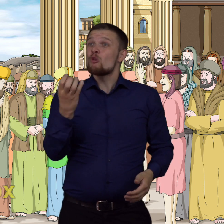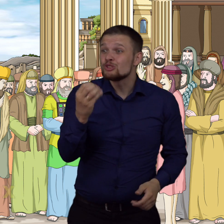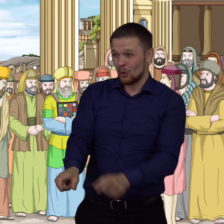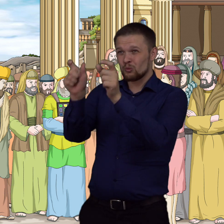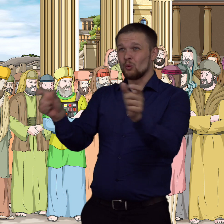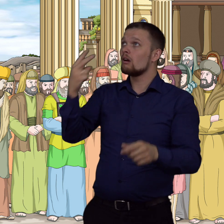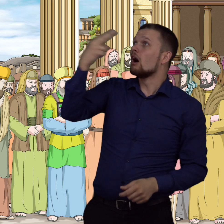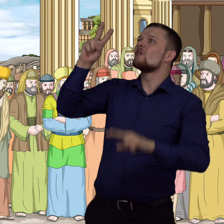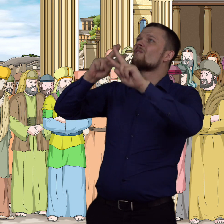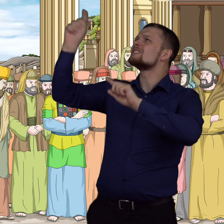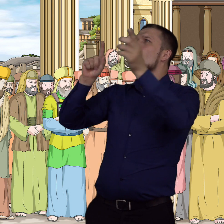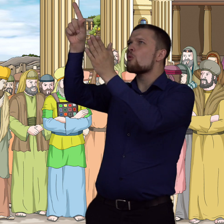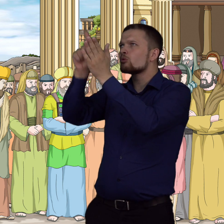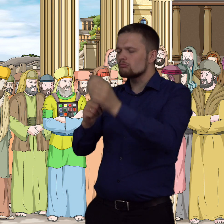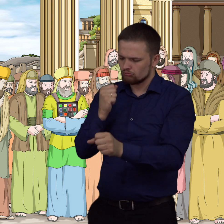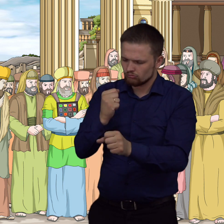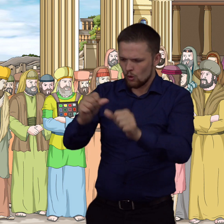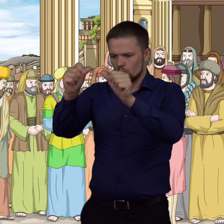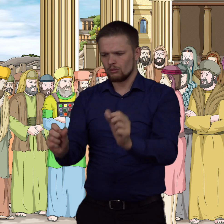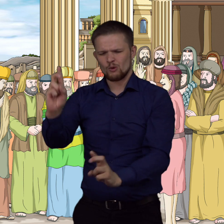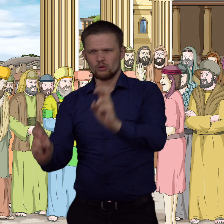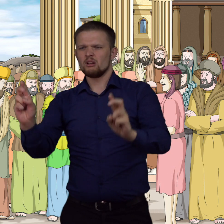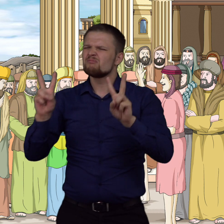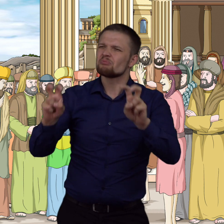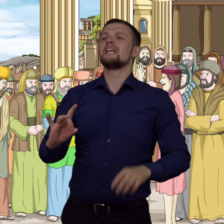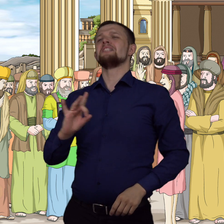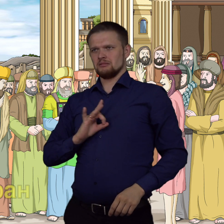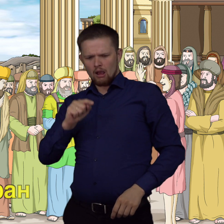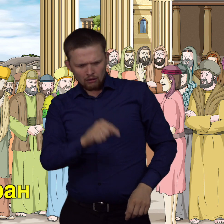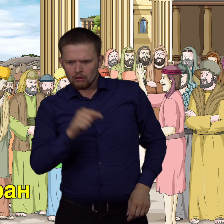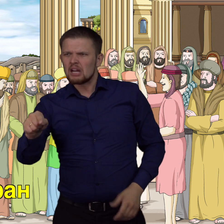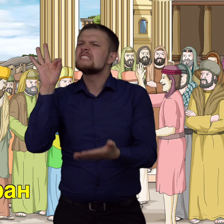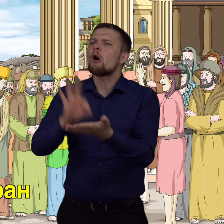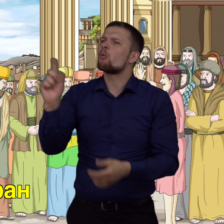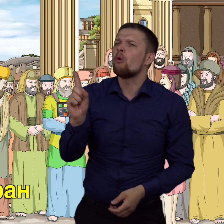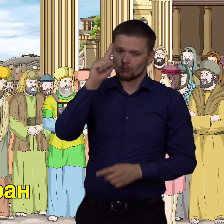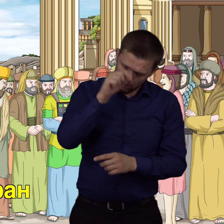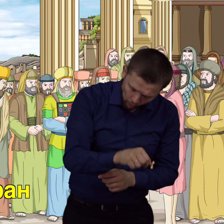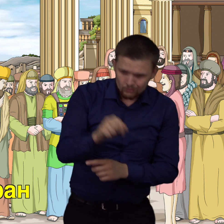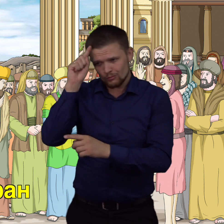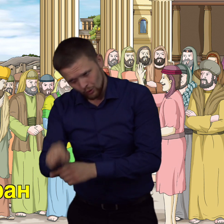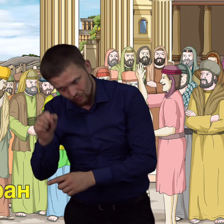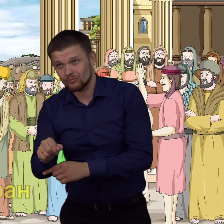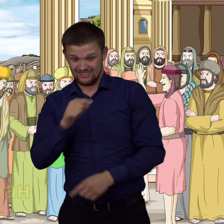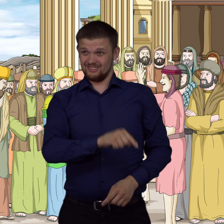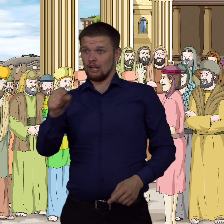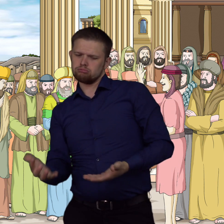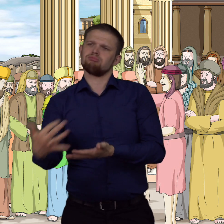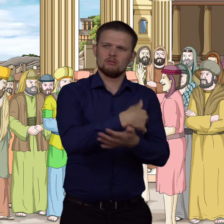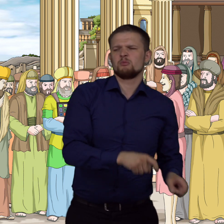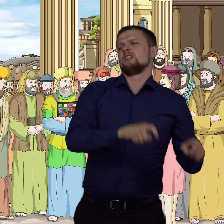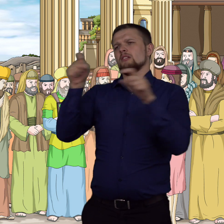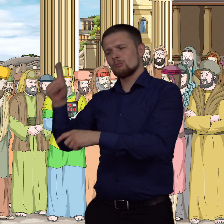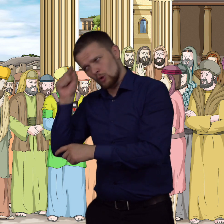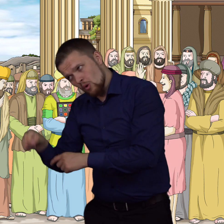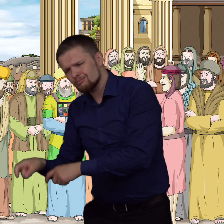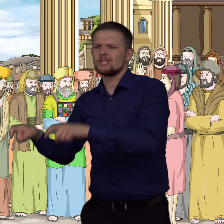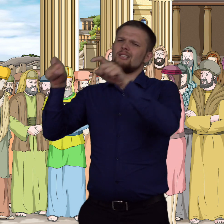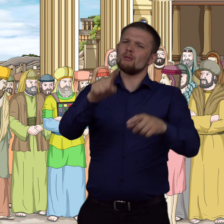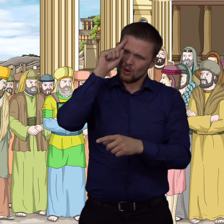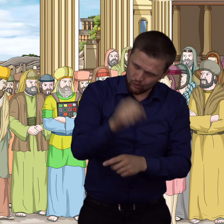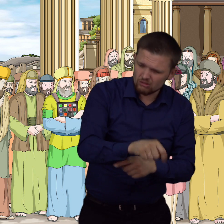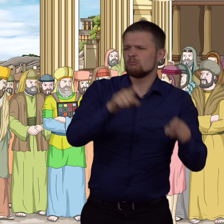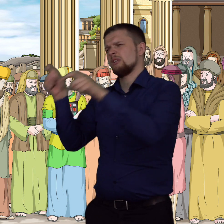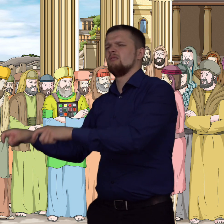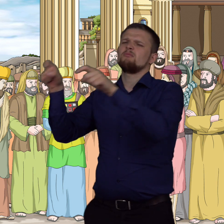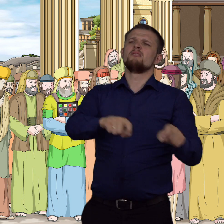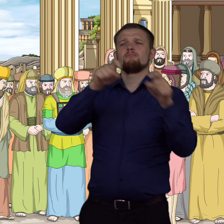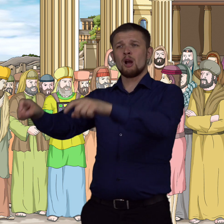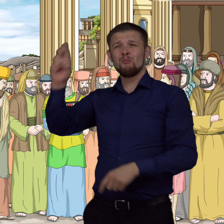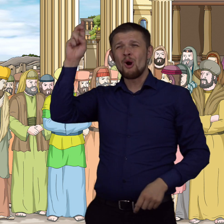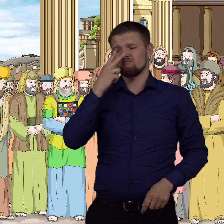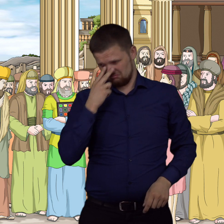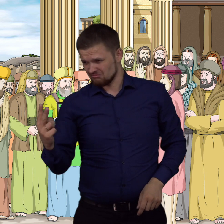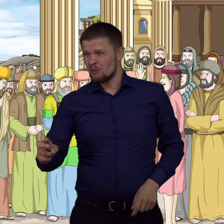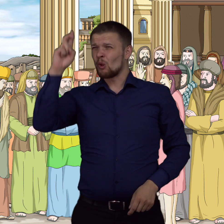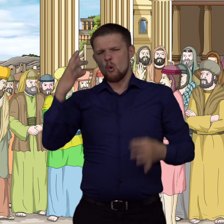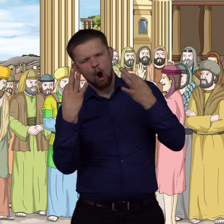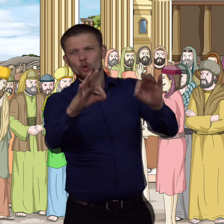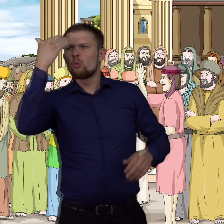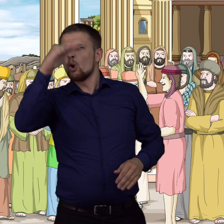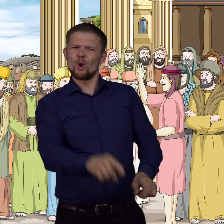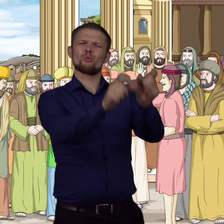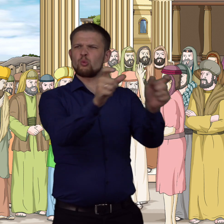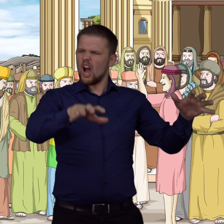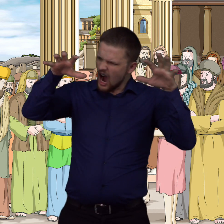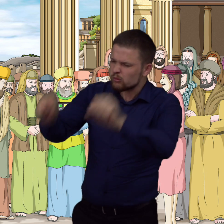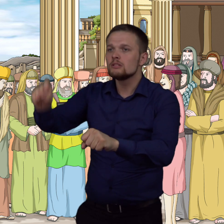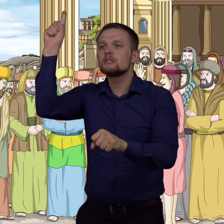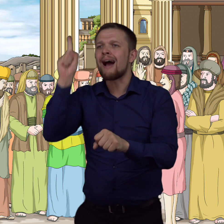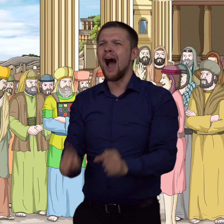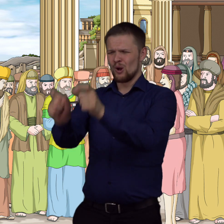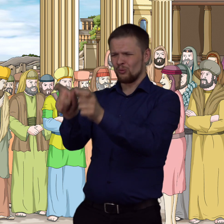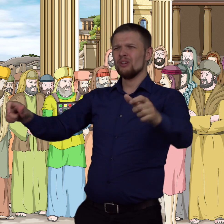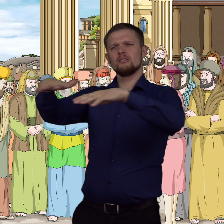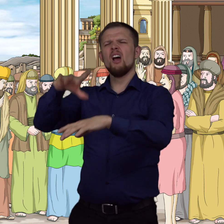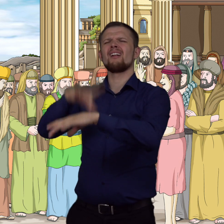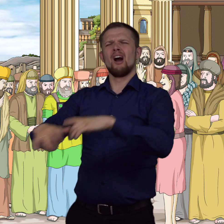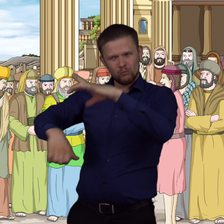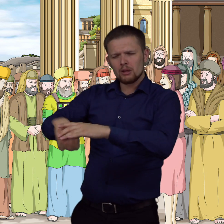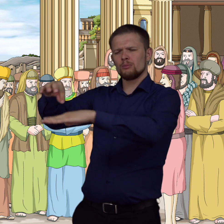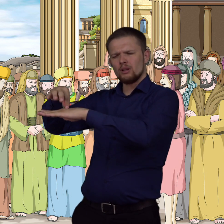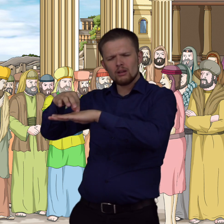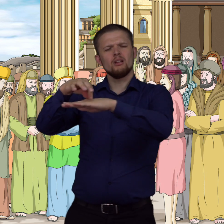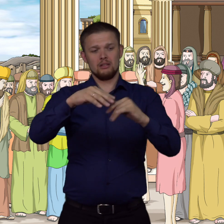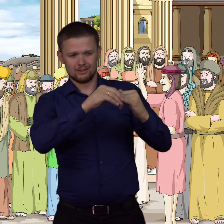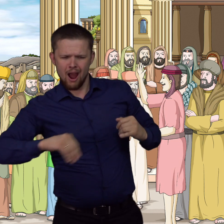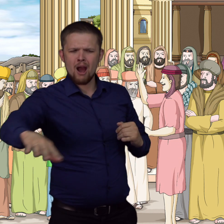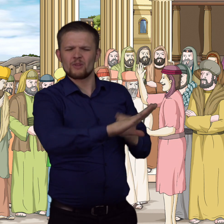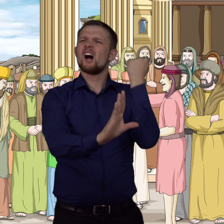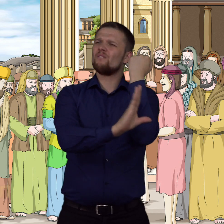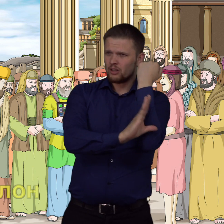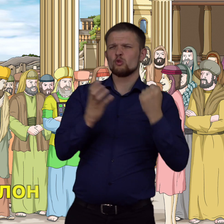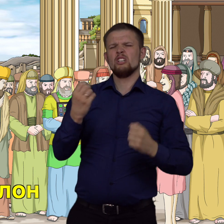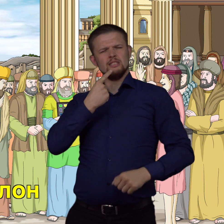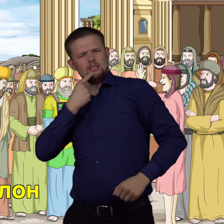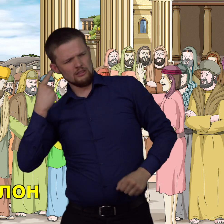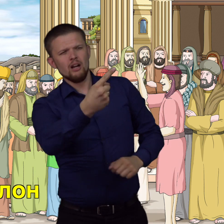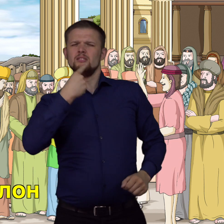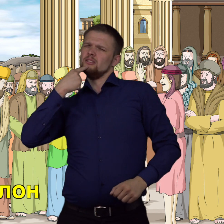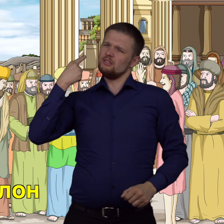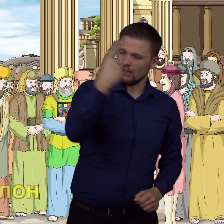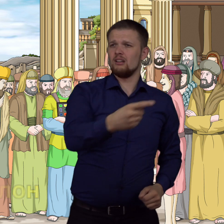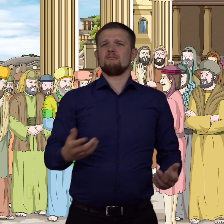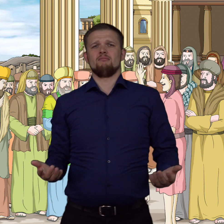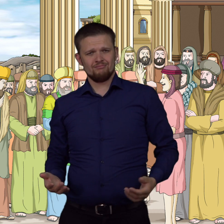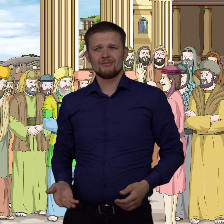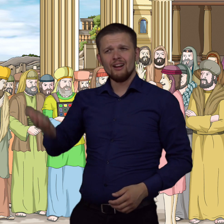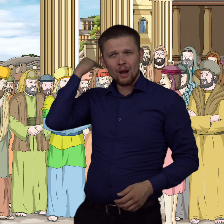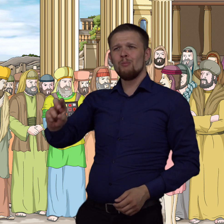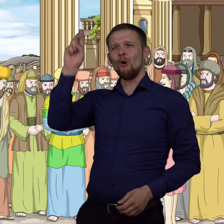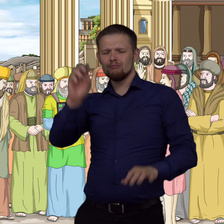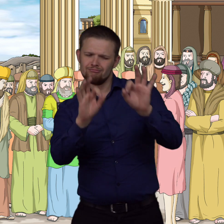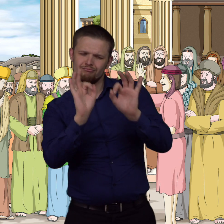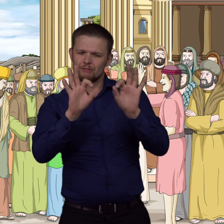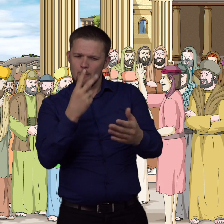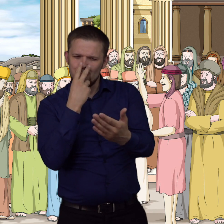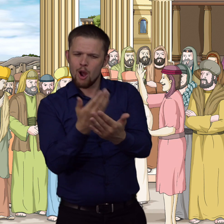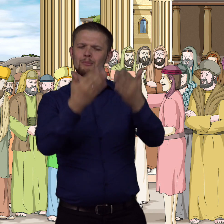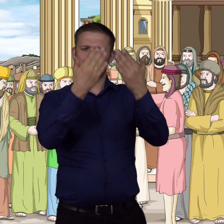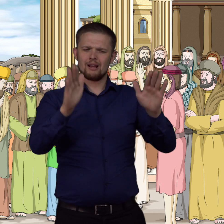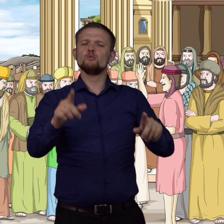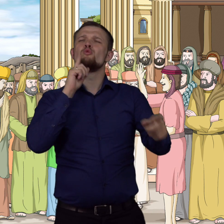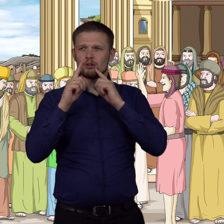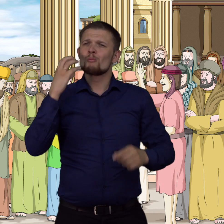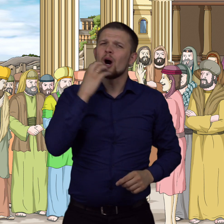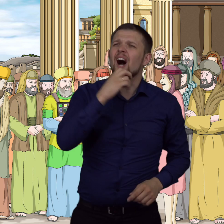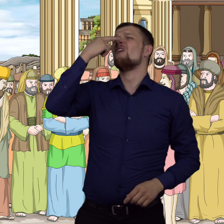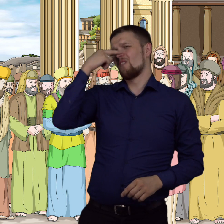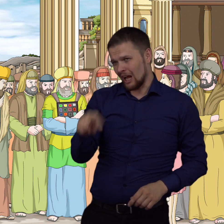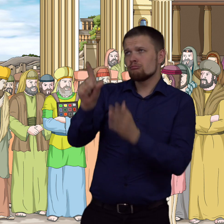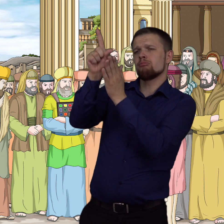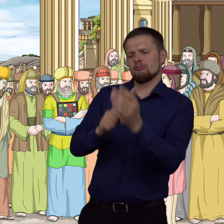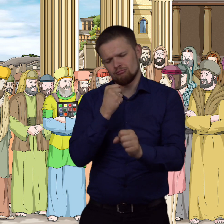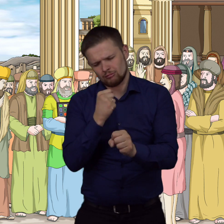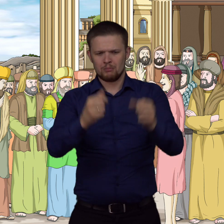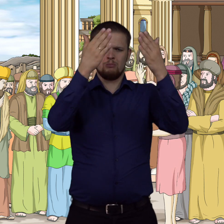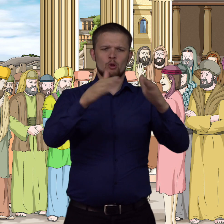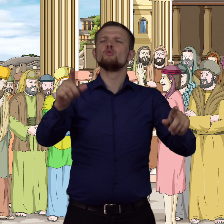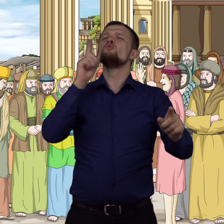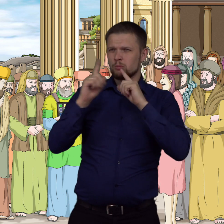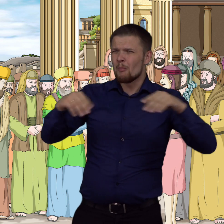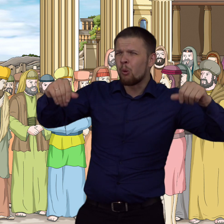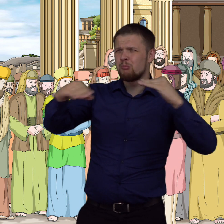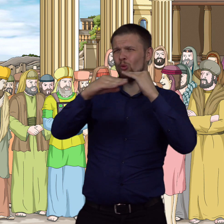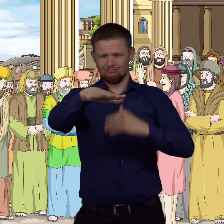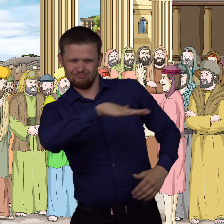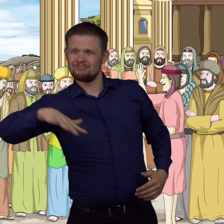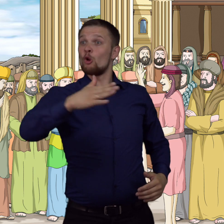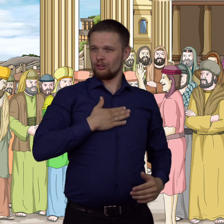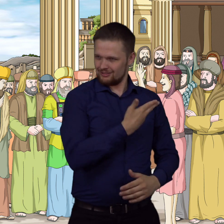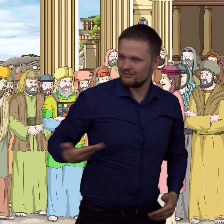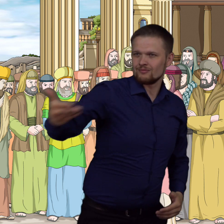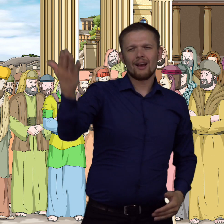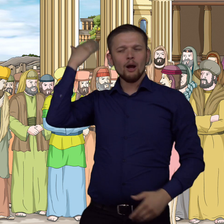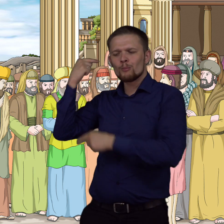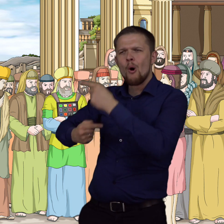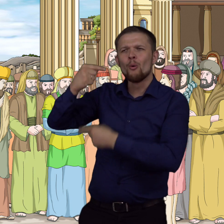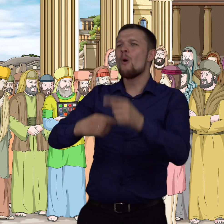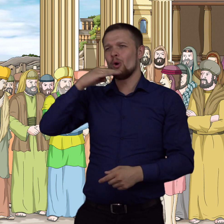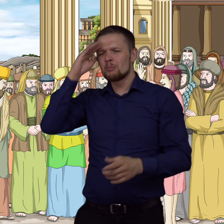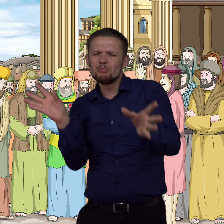You have taken along the tabernacle of Molech and the star of your god Rephan, the idols you made to worship. Therefore I will send you into exile beyond Babylon.’ Our fathers had the tabernacle of the Testimony with them in the wilderness.